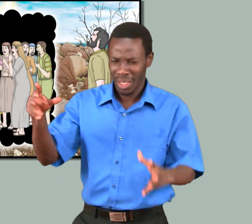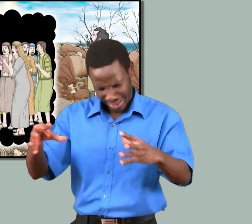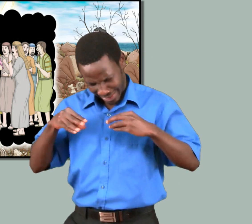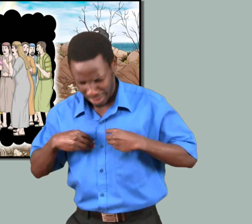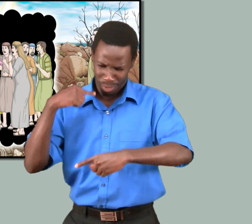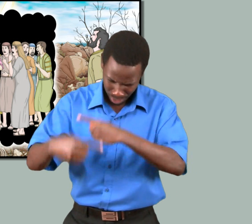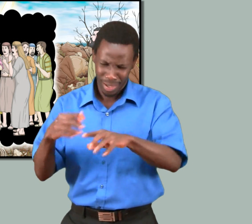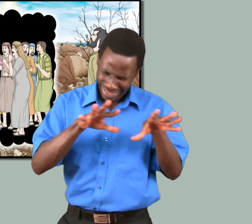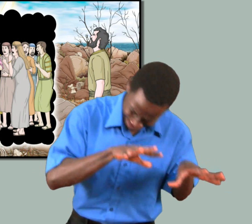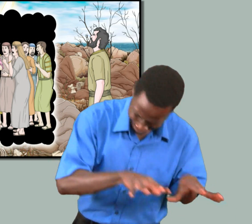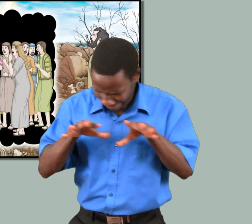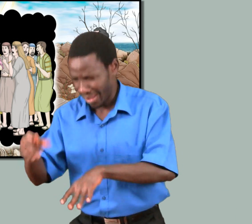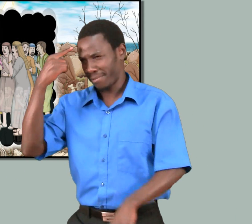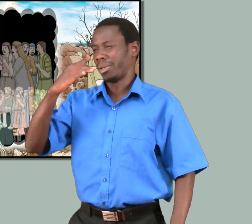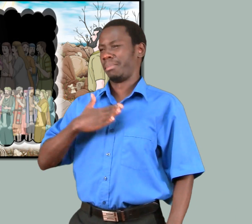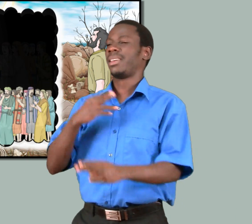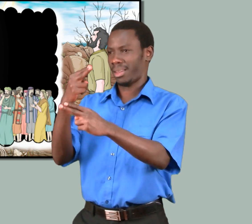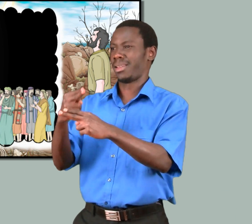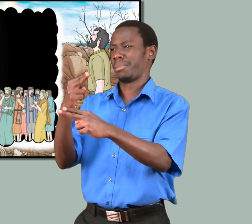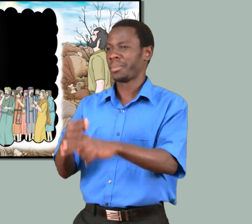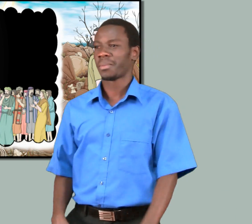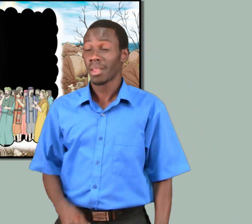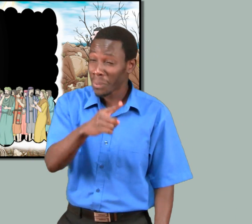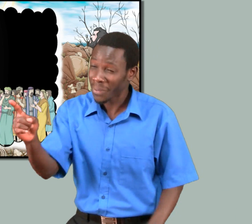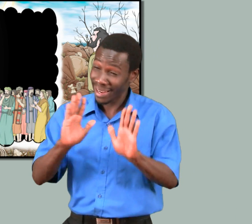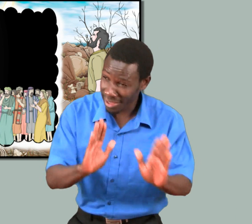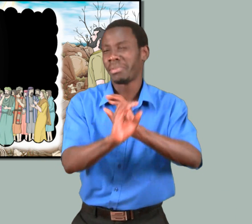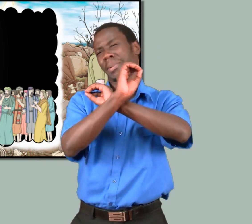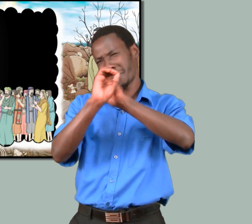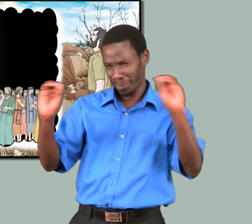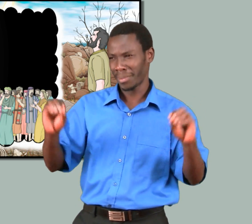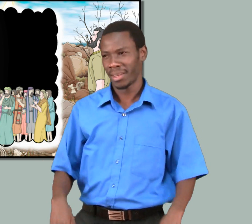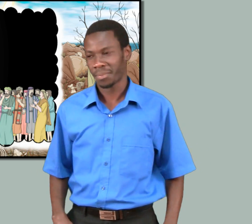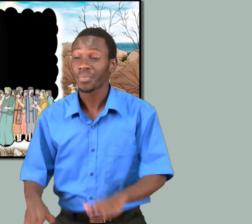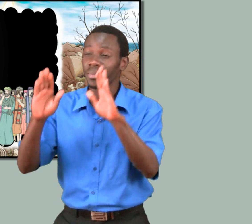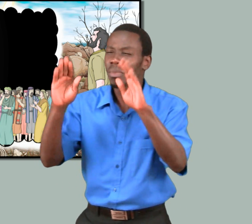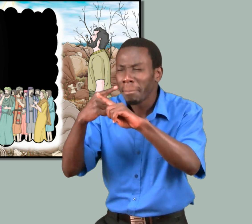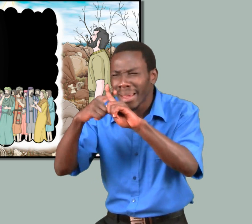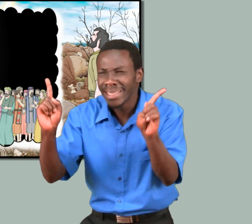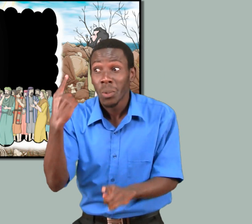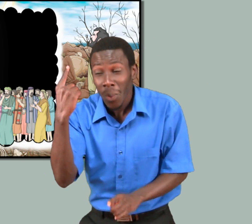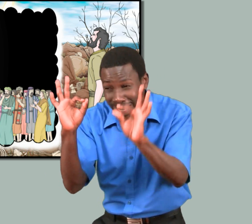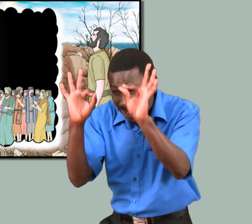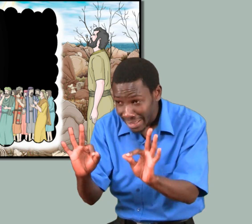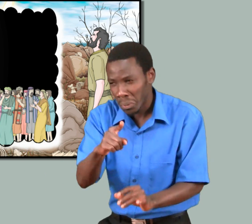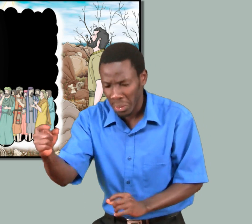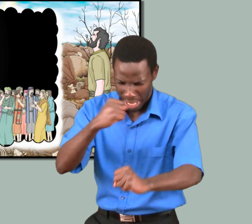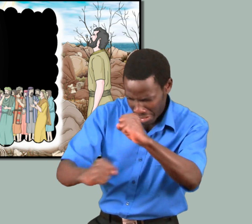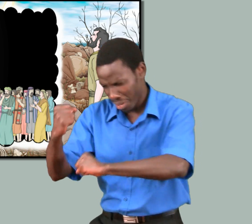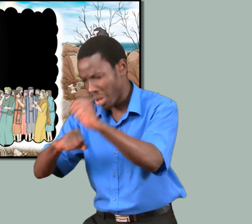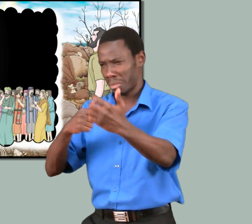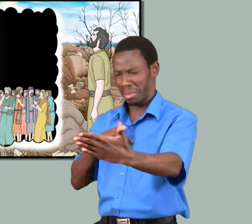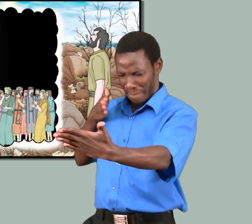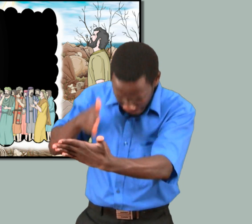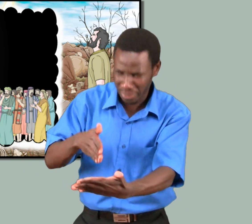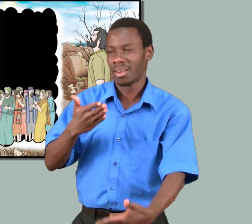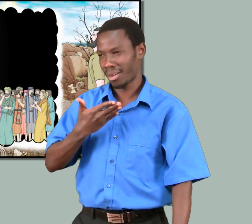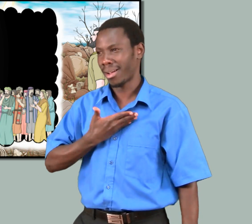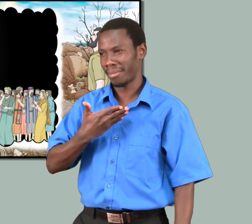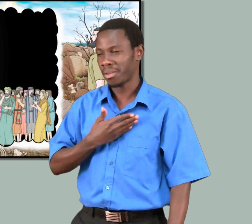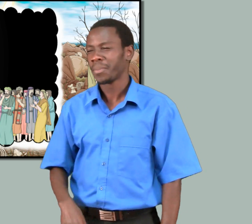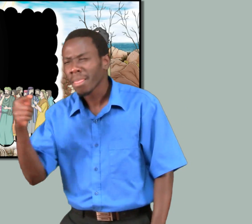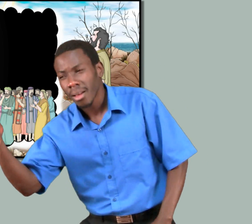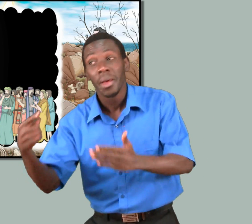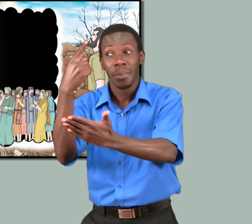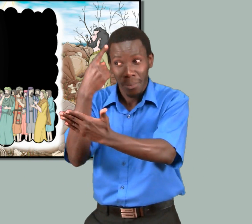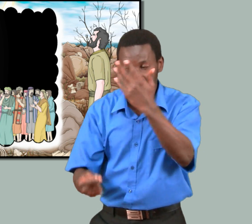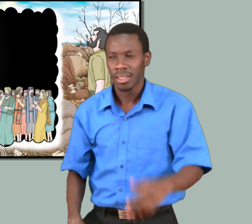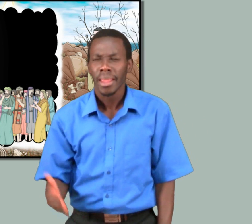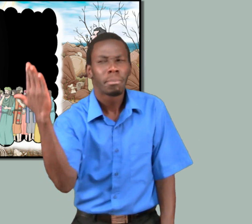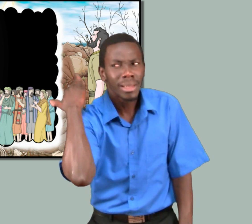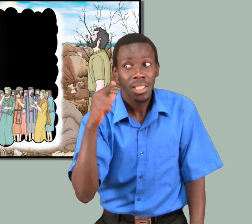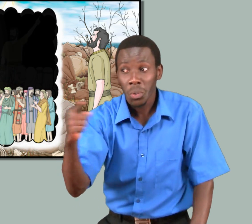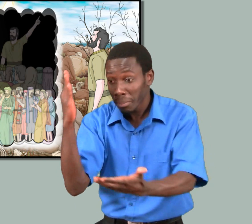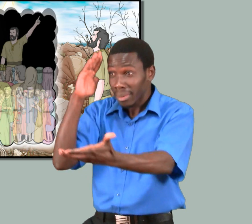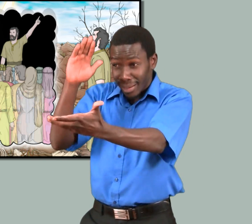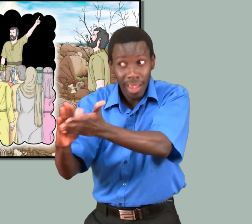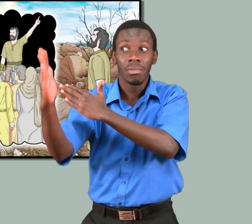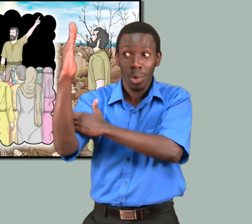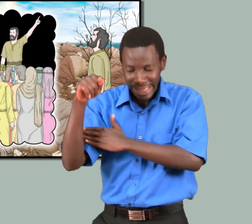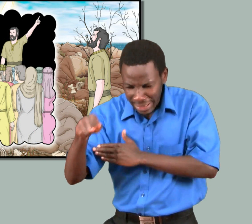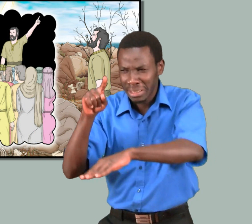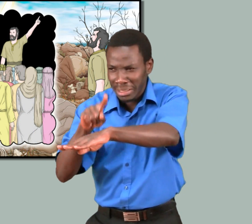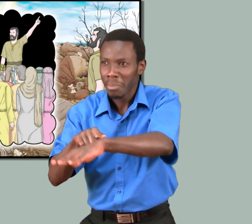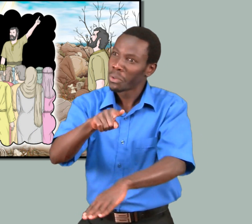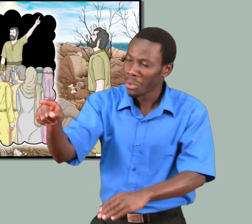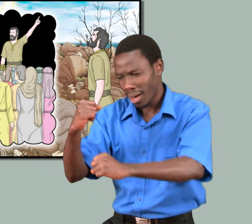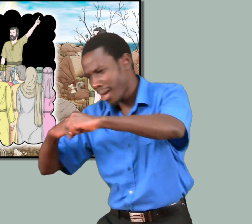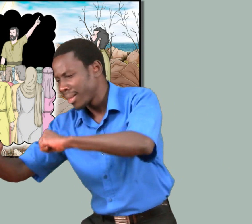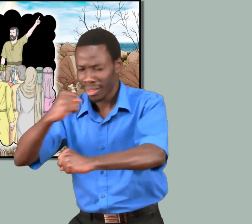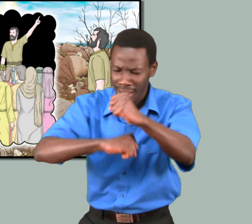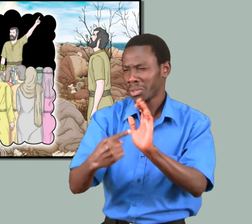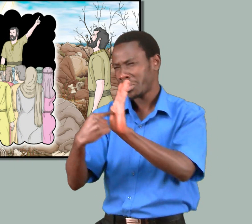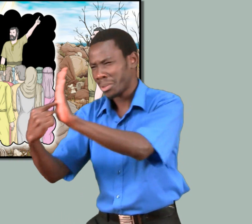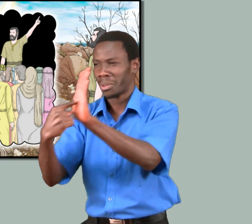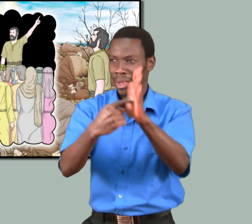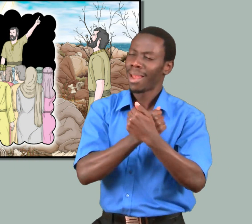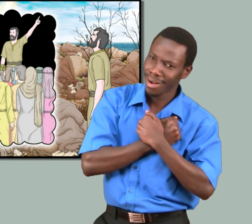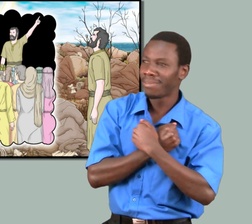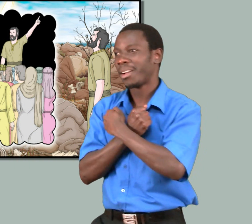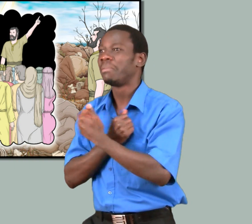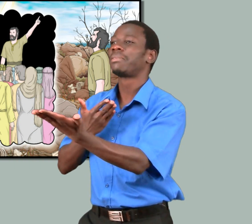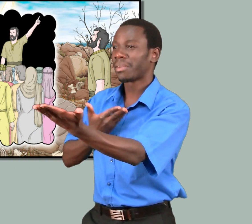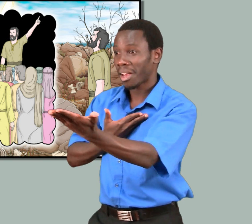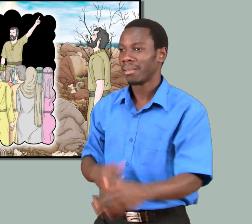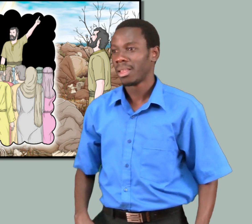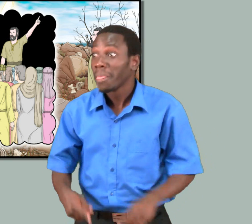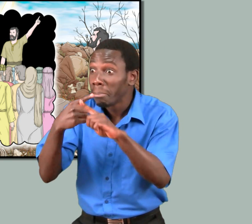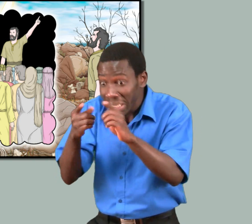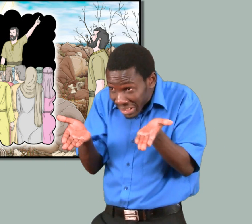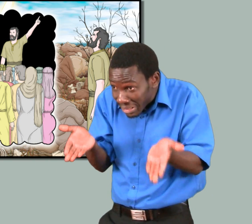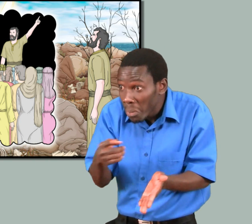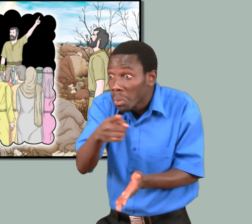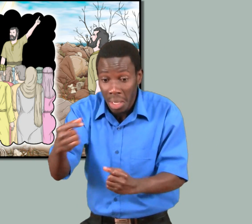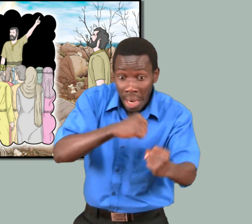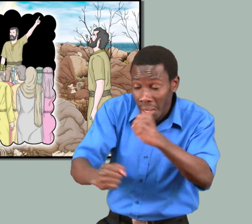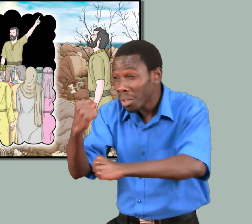Without growing weary, you have persevered and endured many things for the sake of My name.